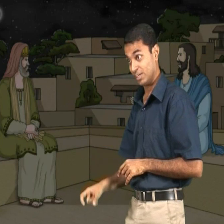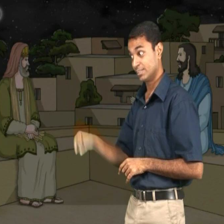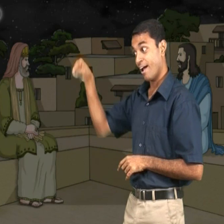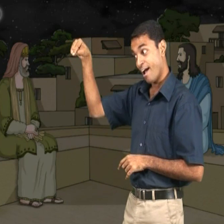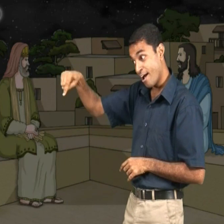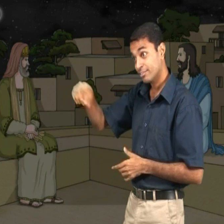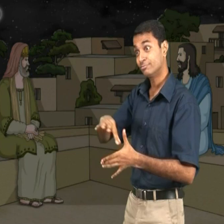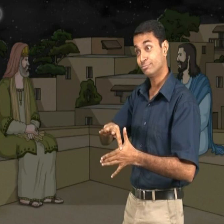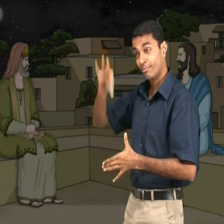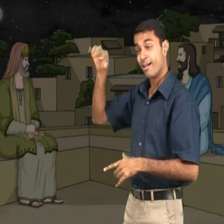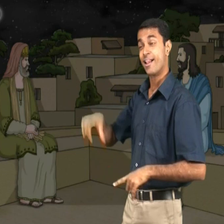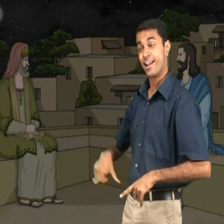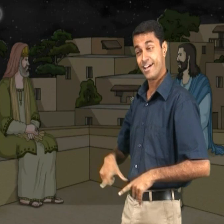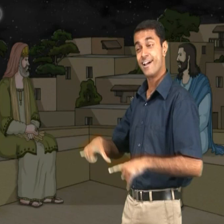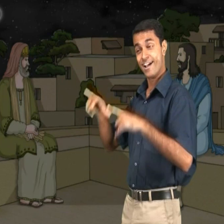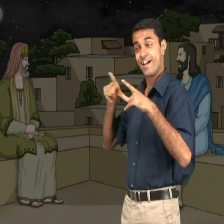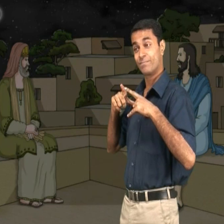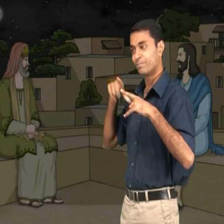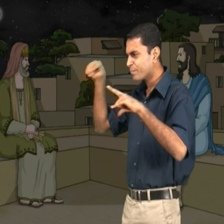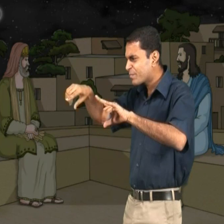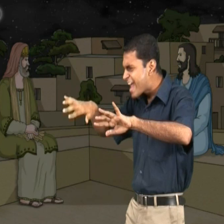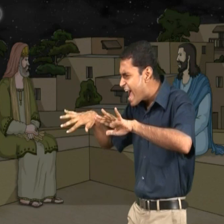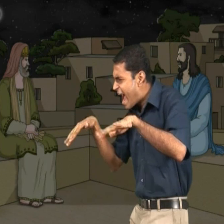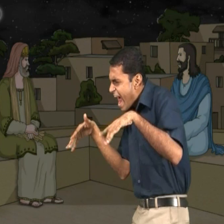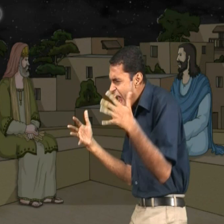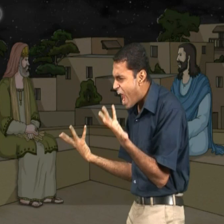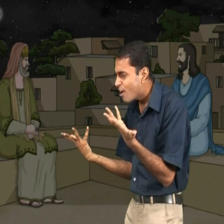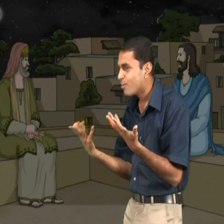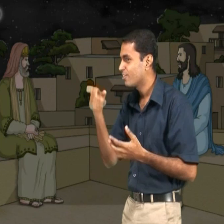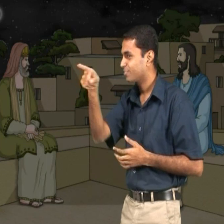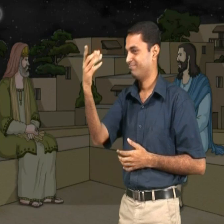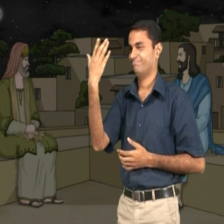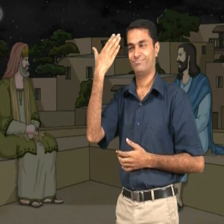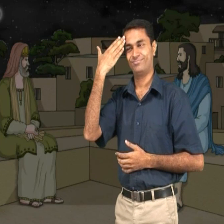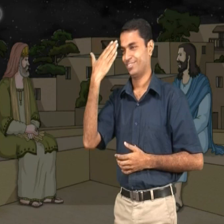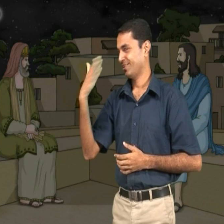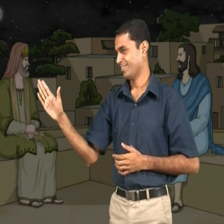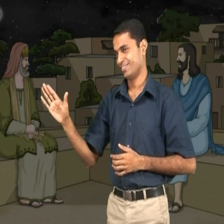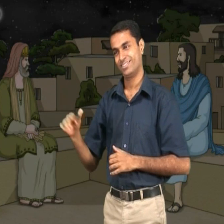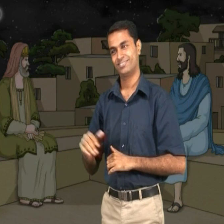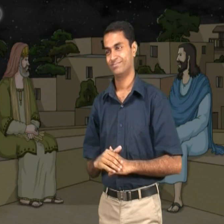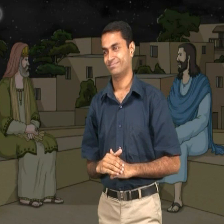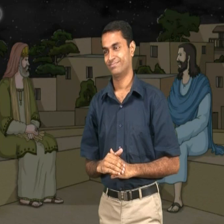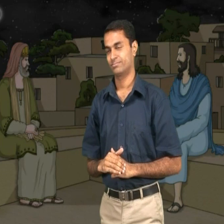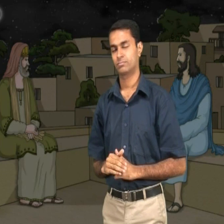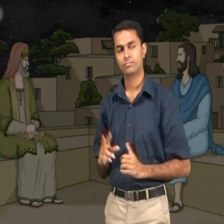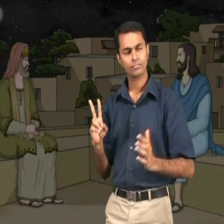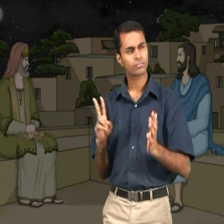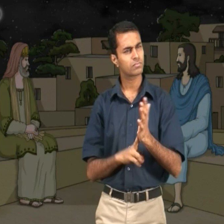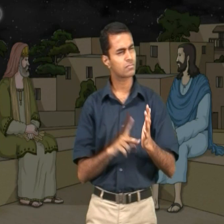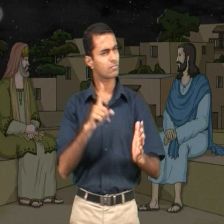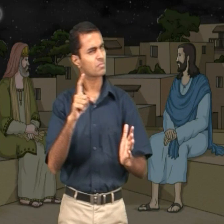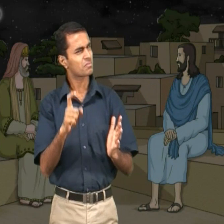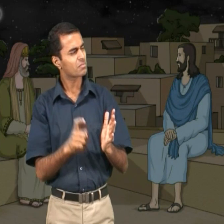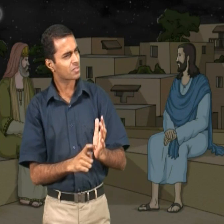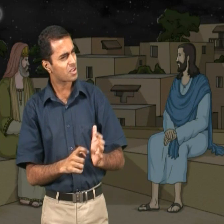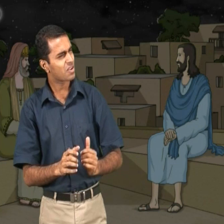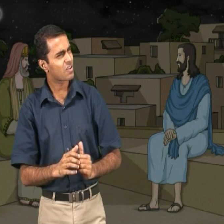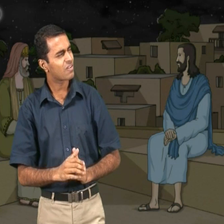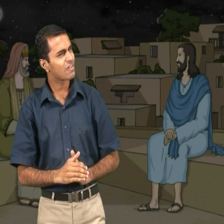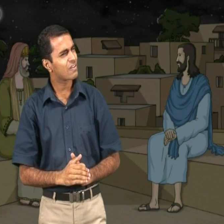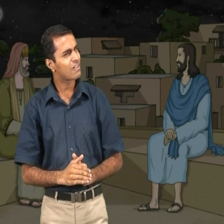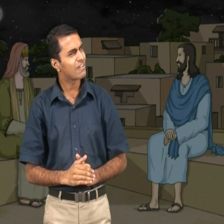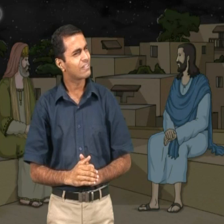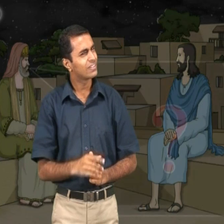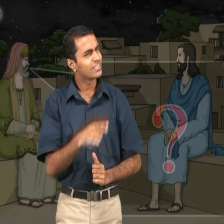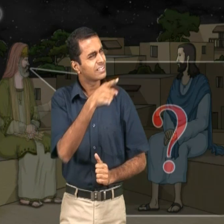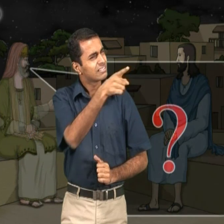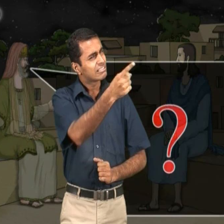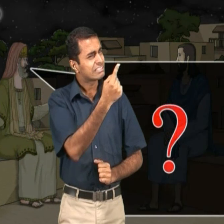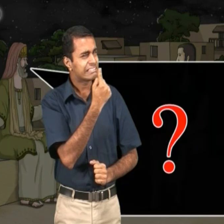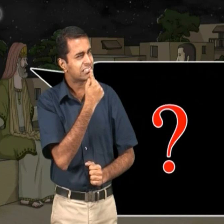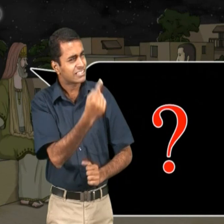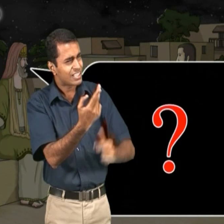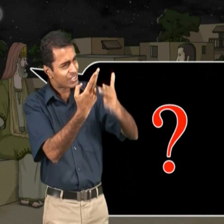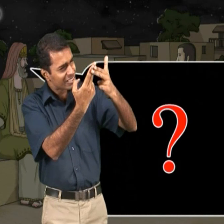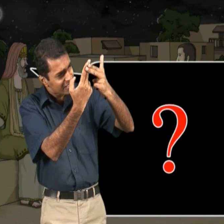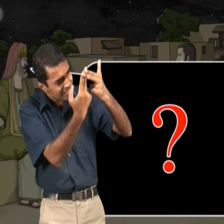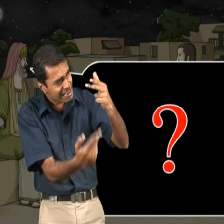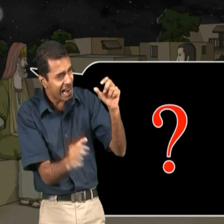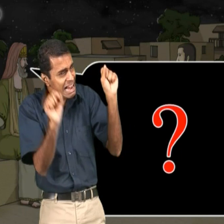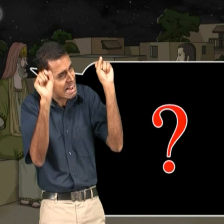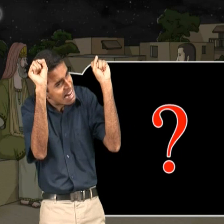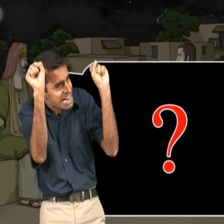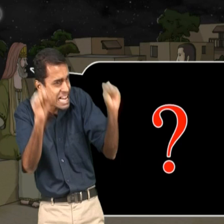So it is with everyone born of the Spirit.”